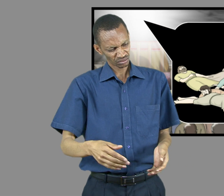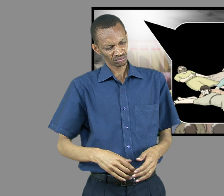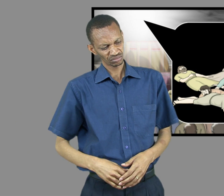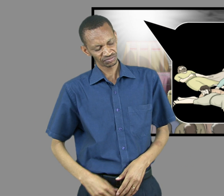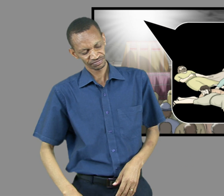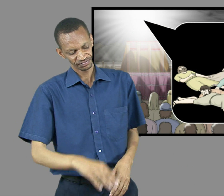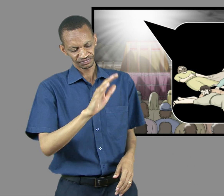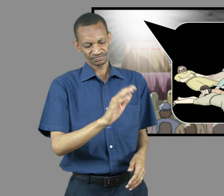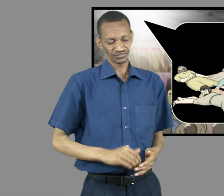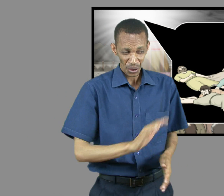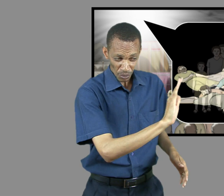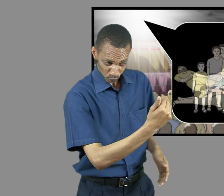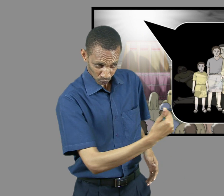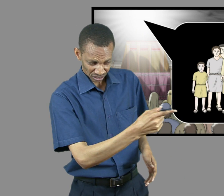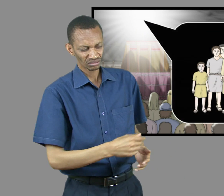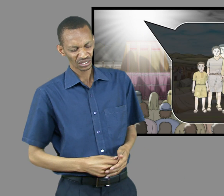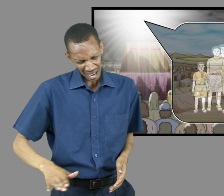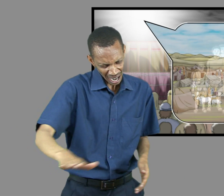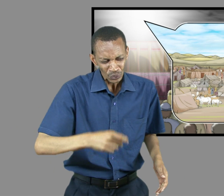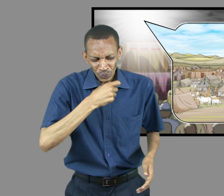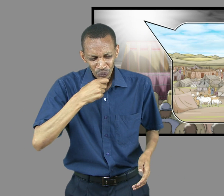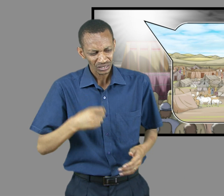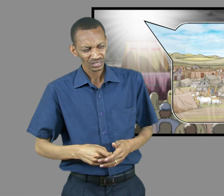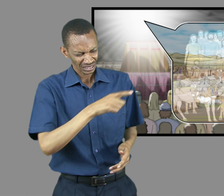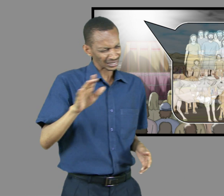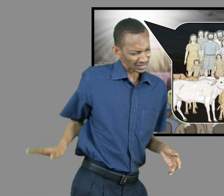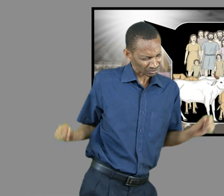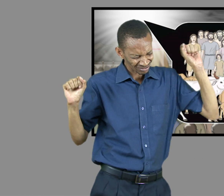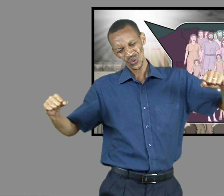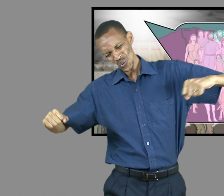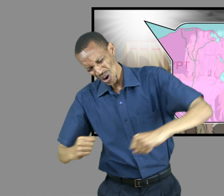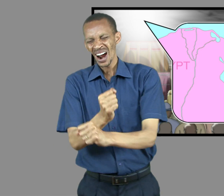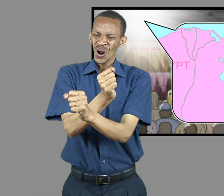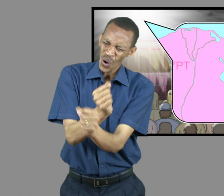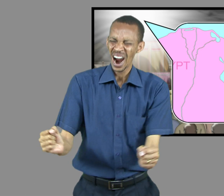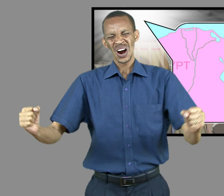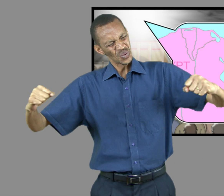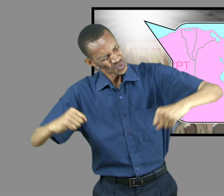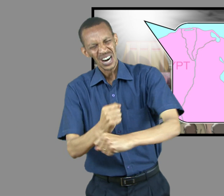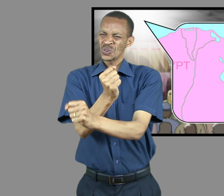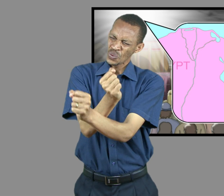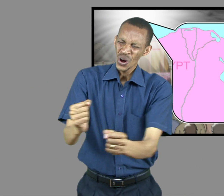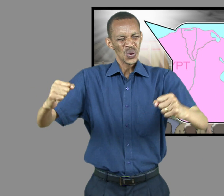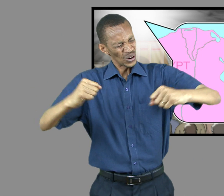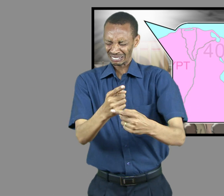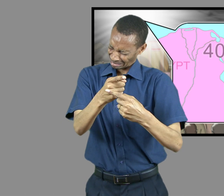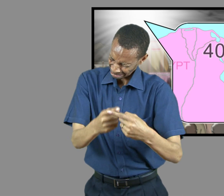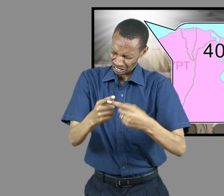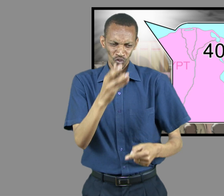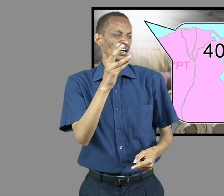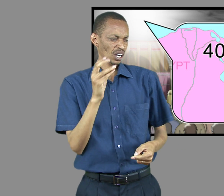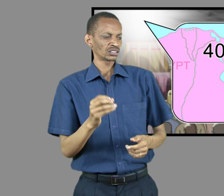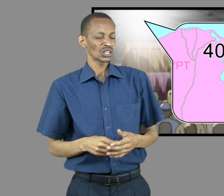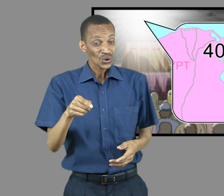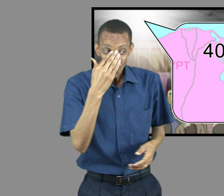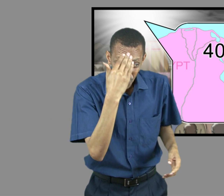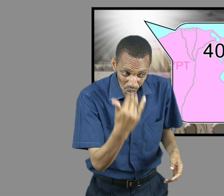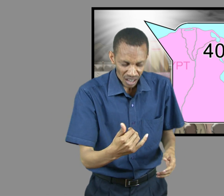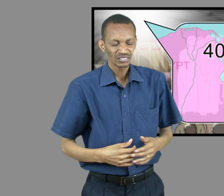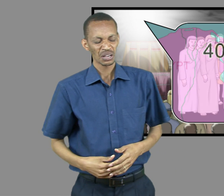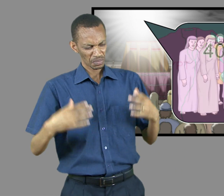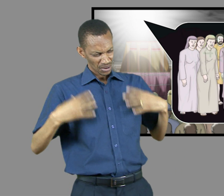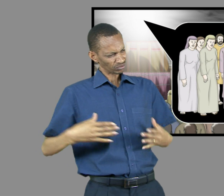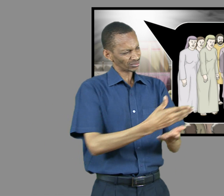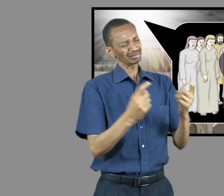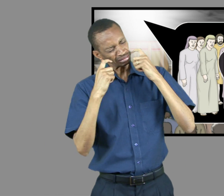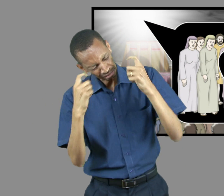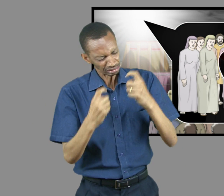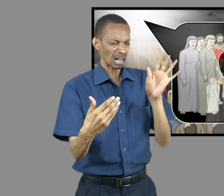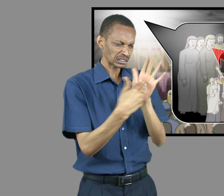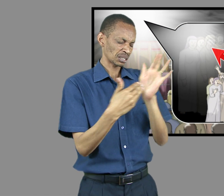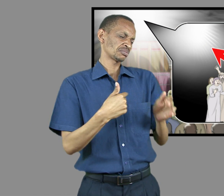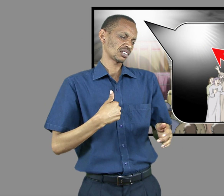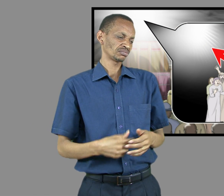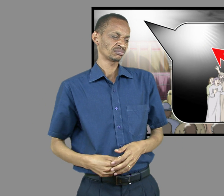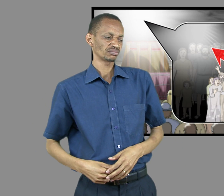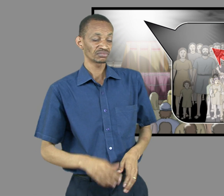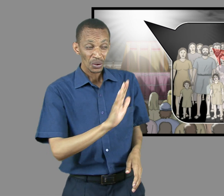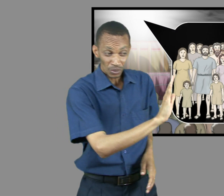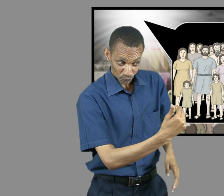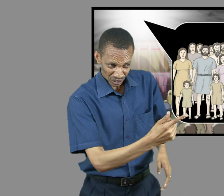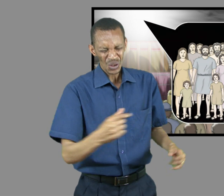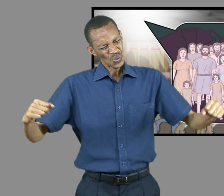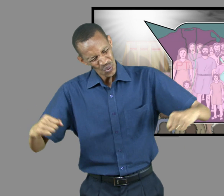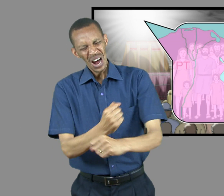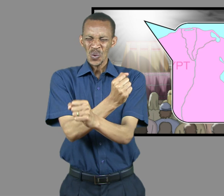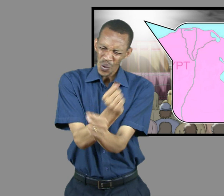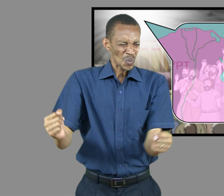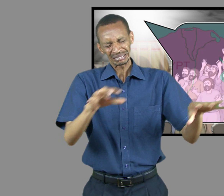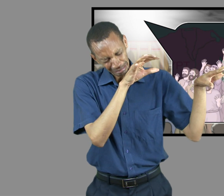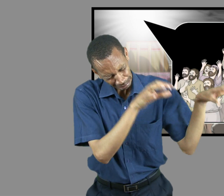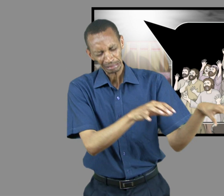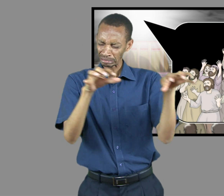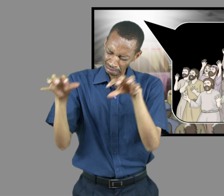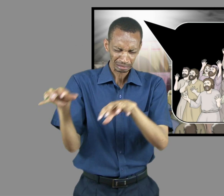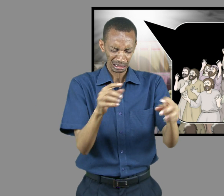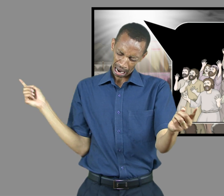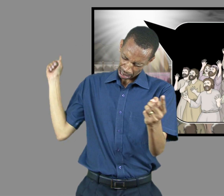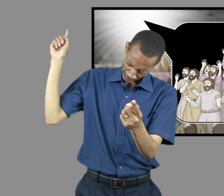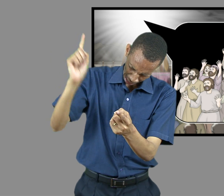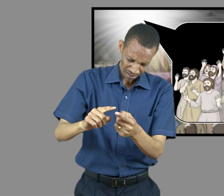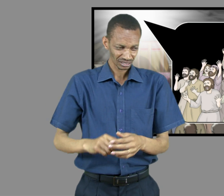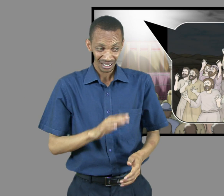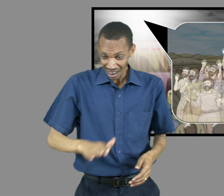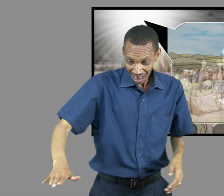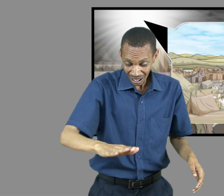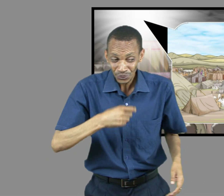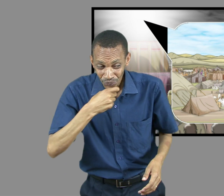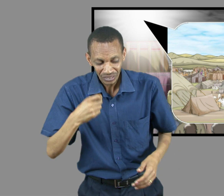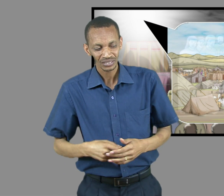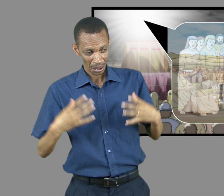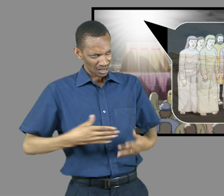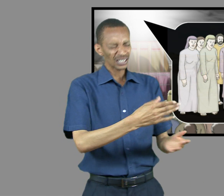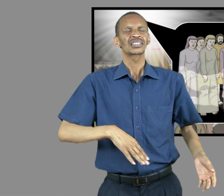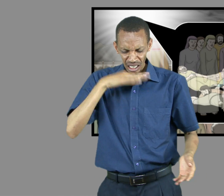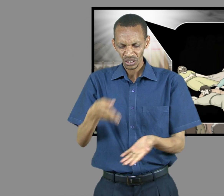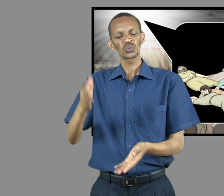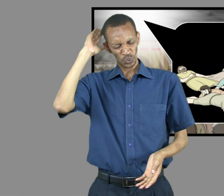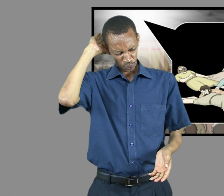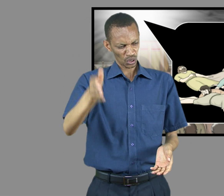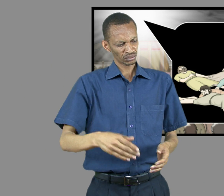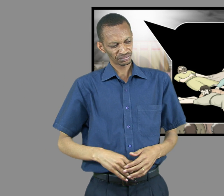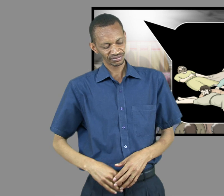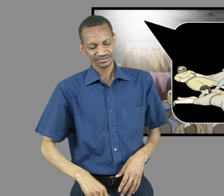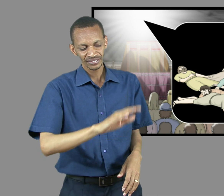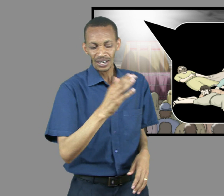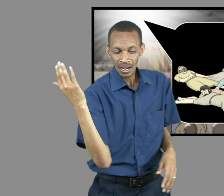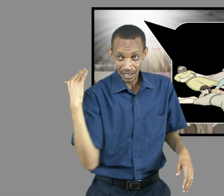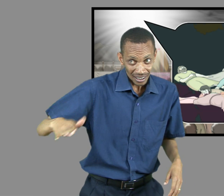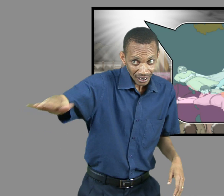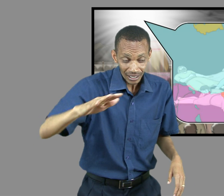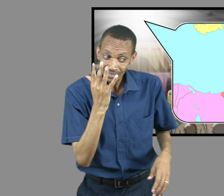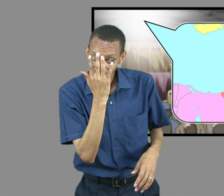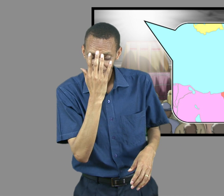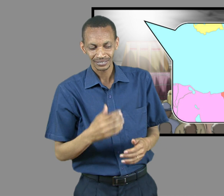Your children will be shepherds in the wilderness for forty years, and they will suffer for your unfaithfulness until the last of your bodies lies in the wilderness.